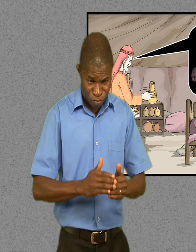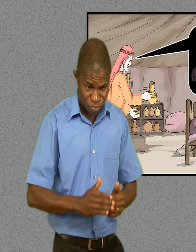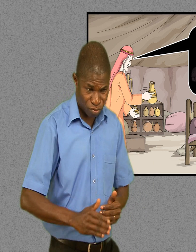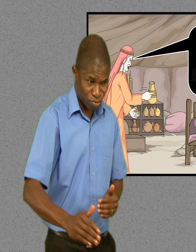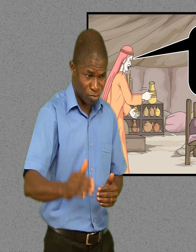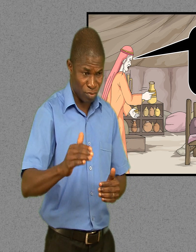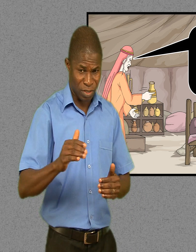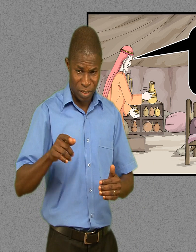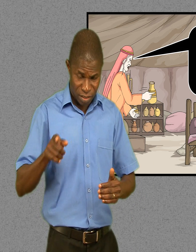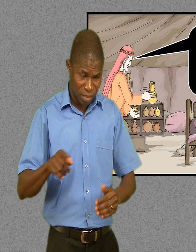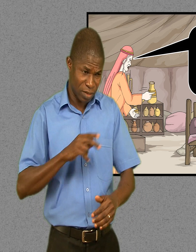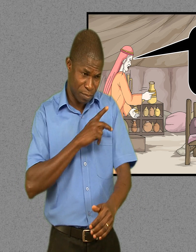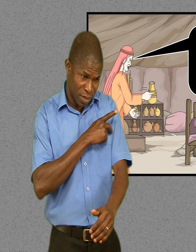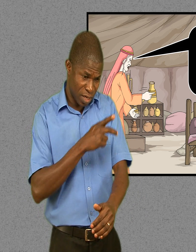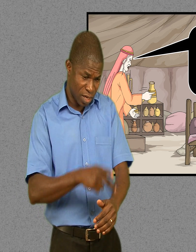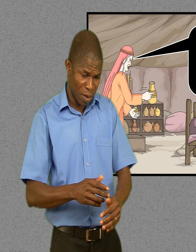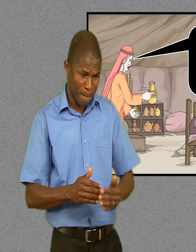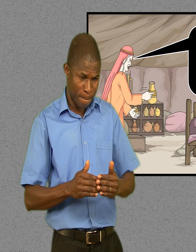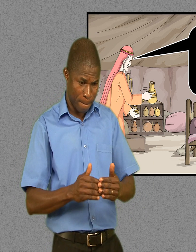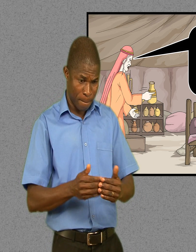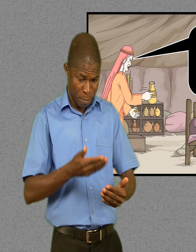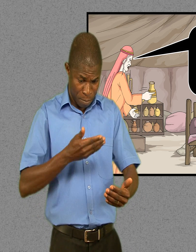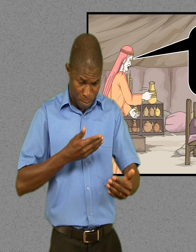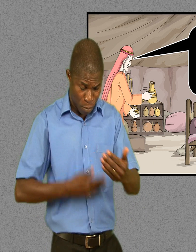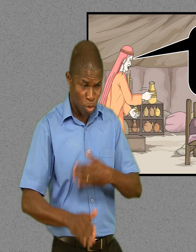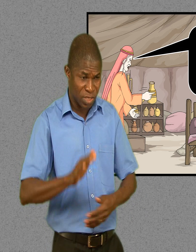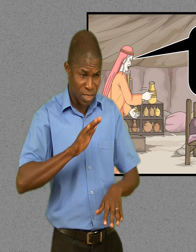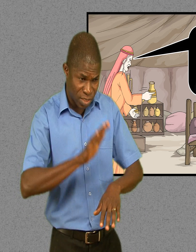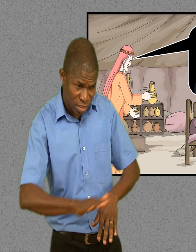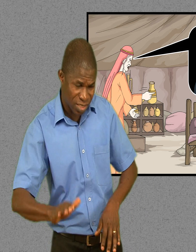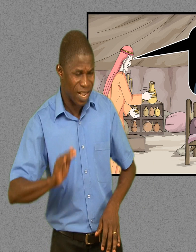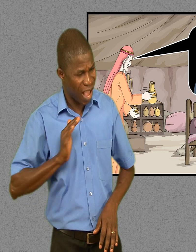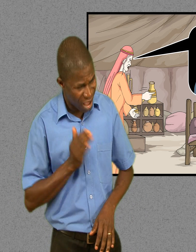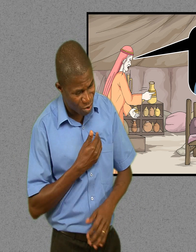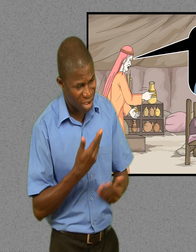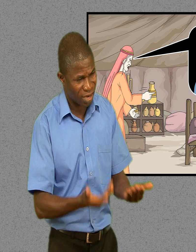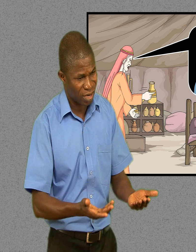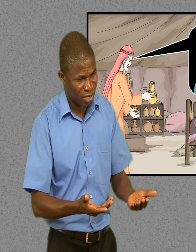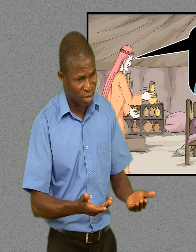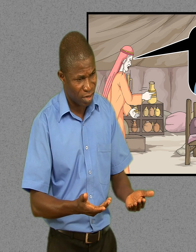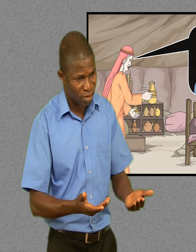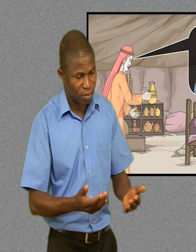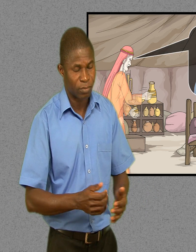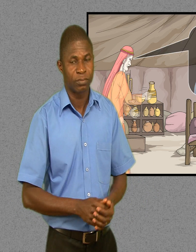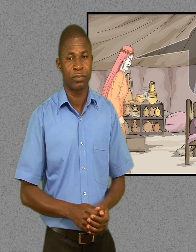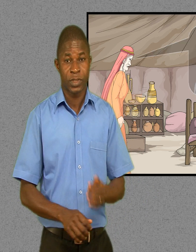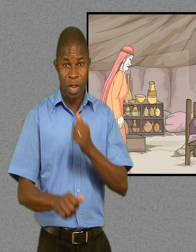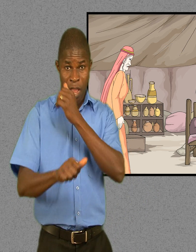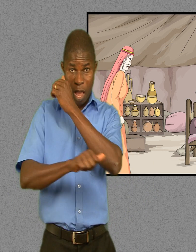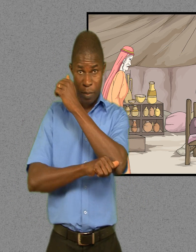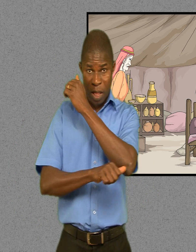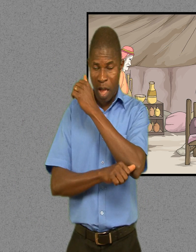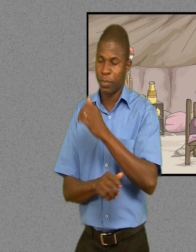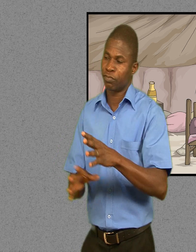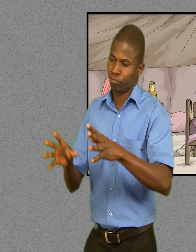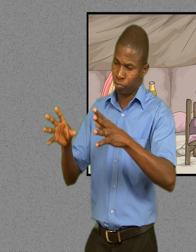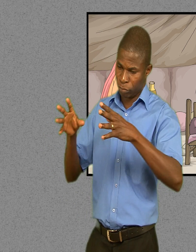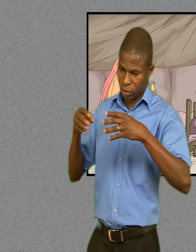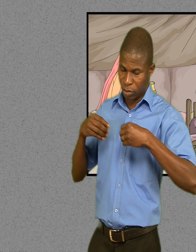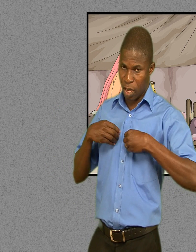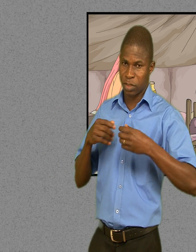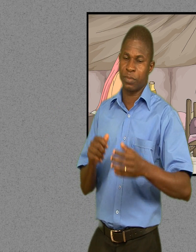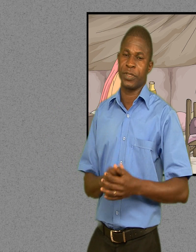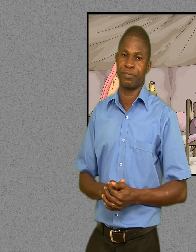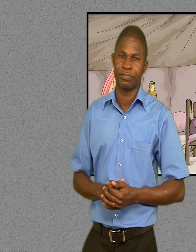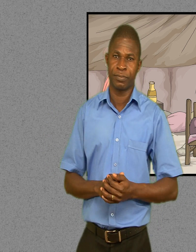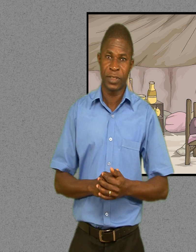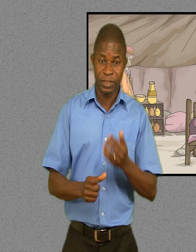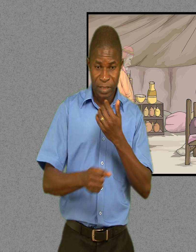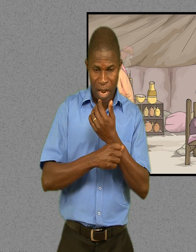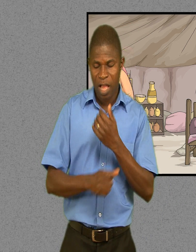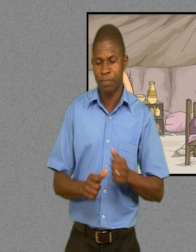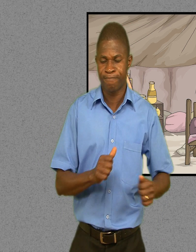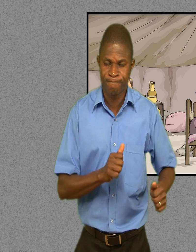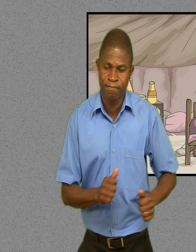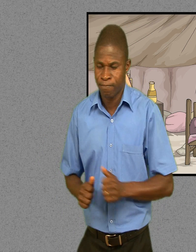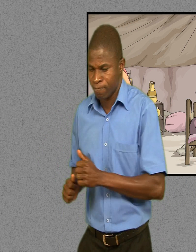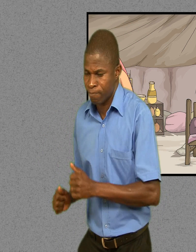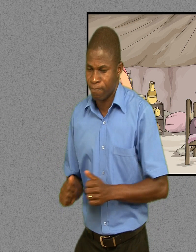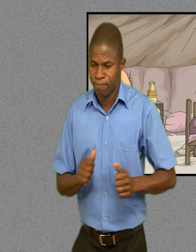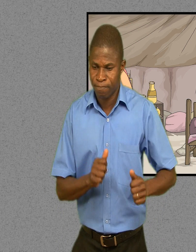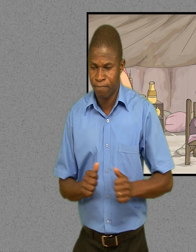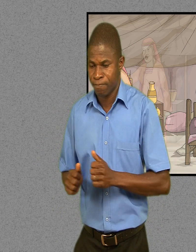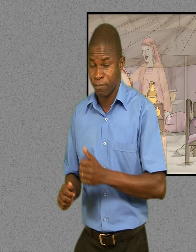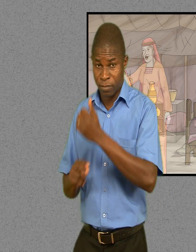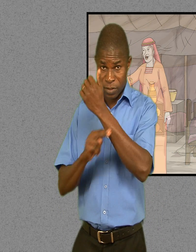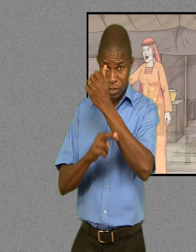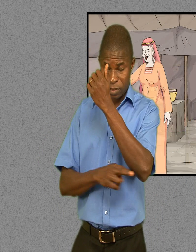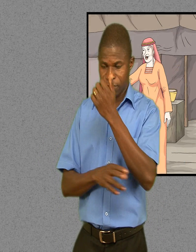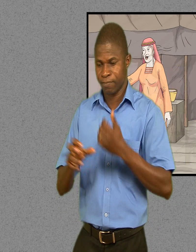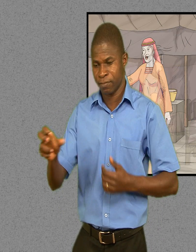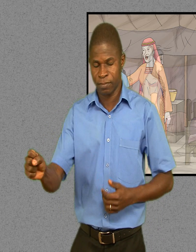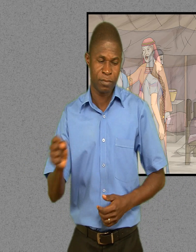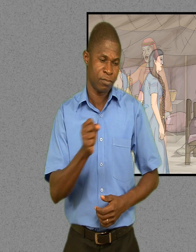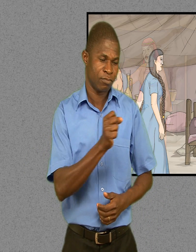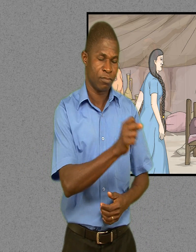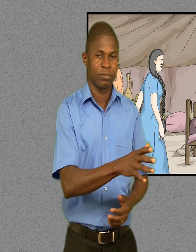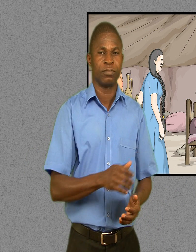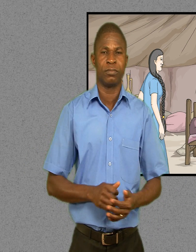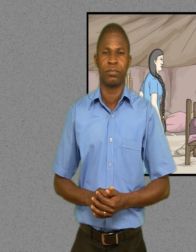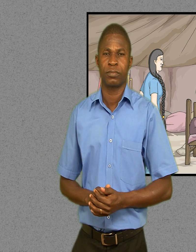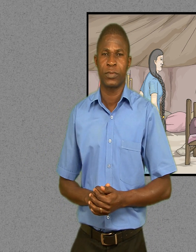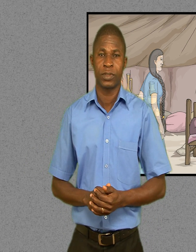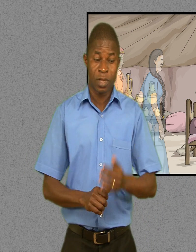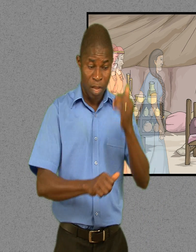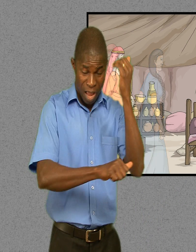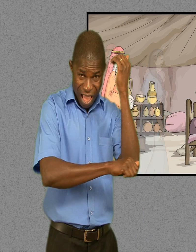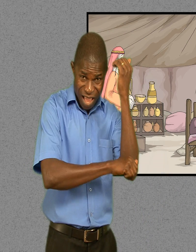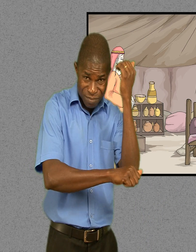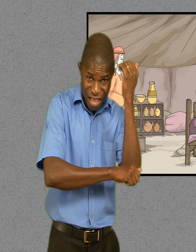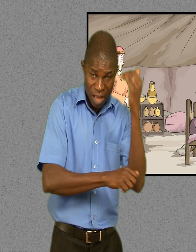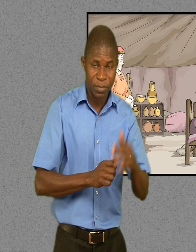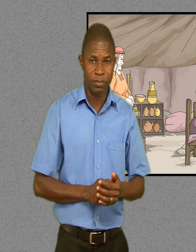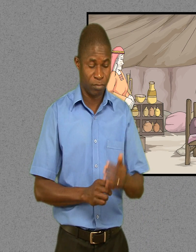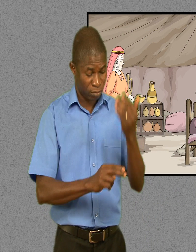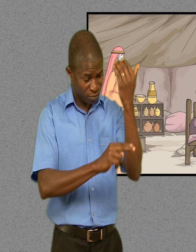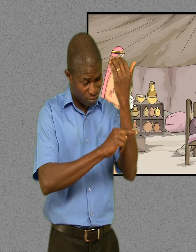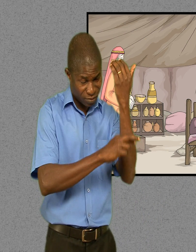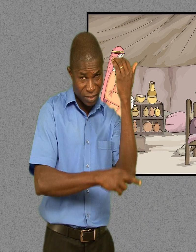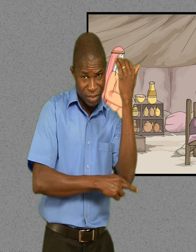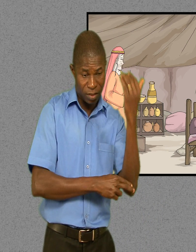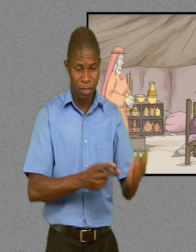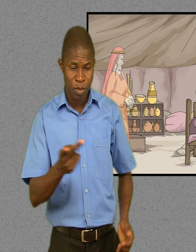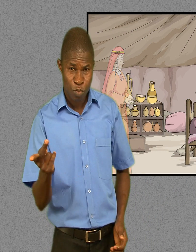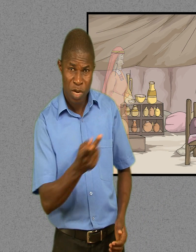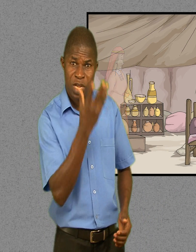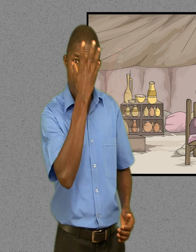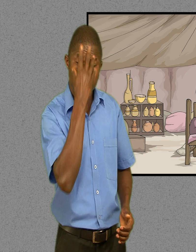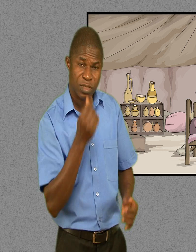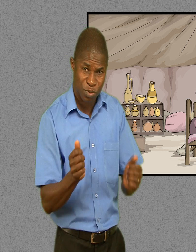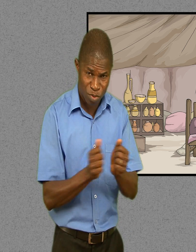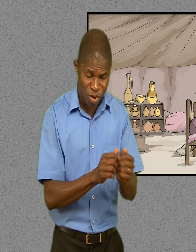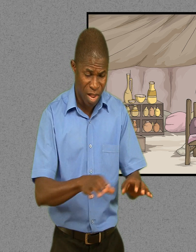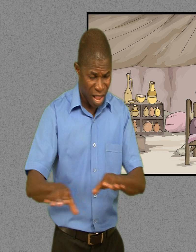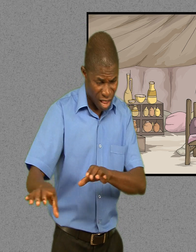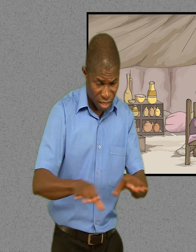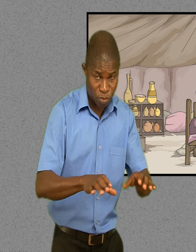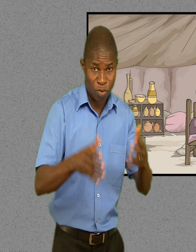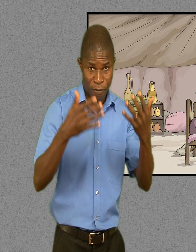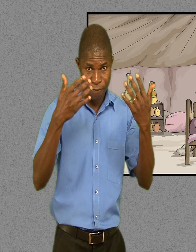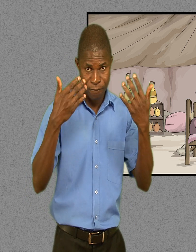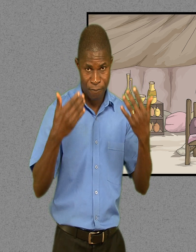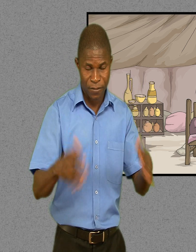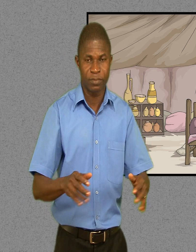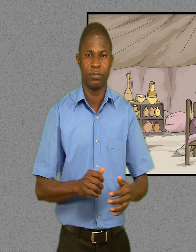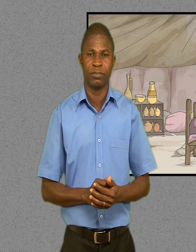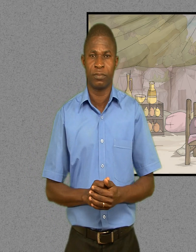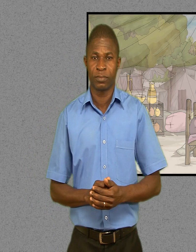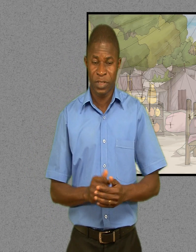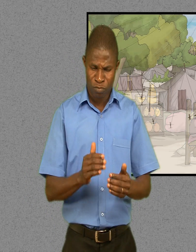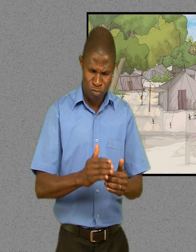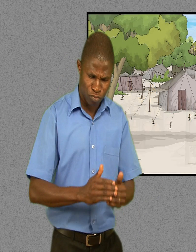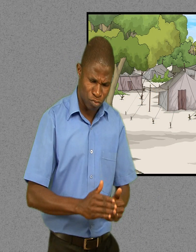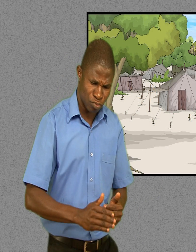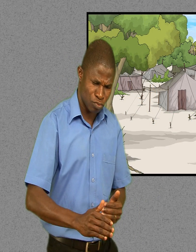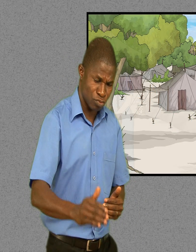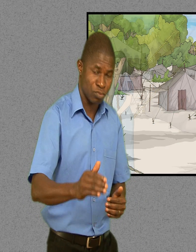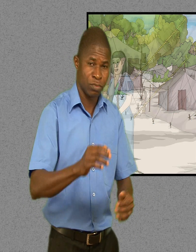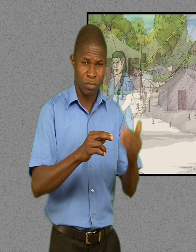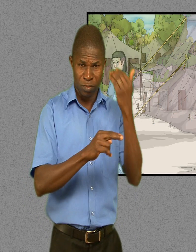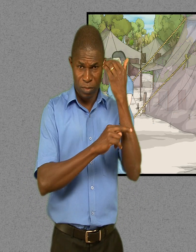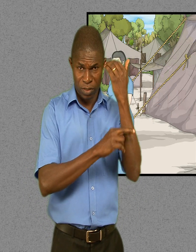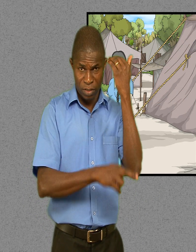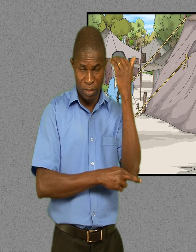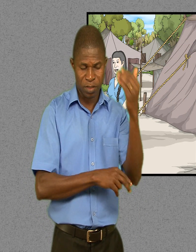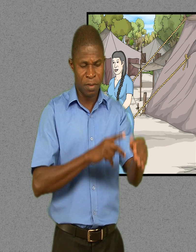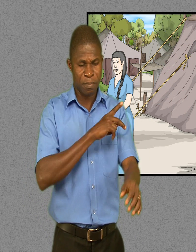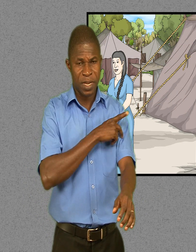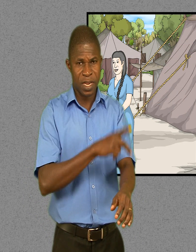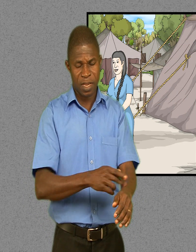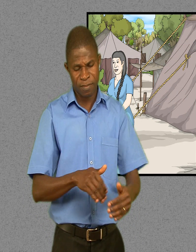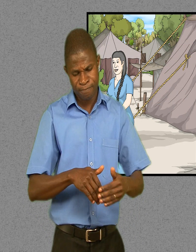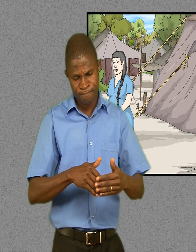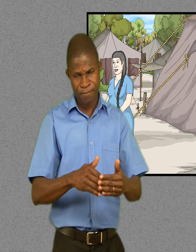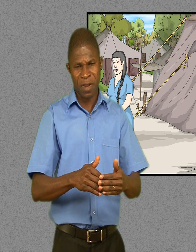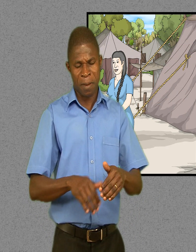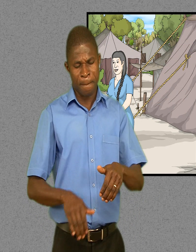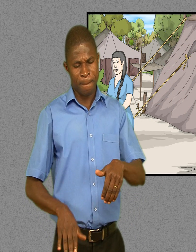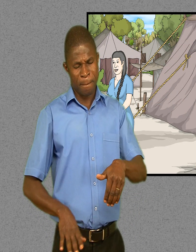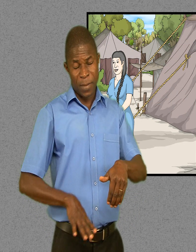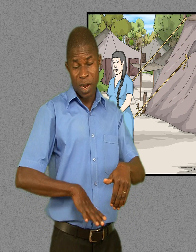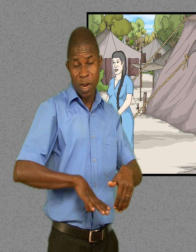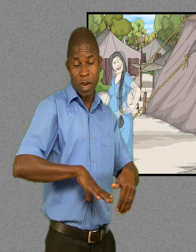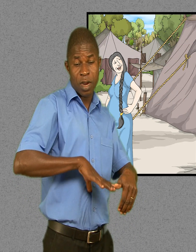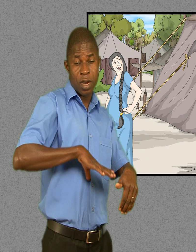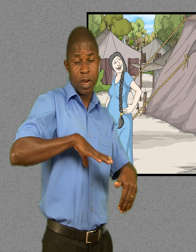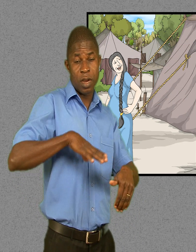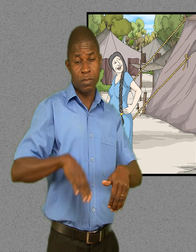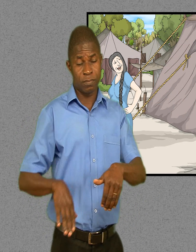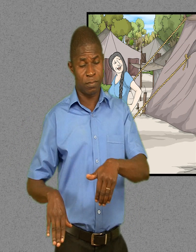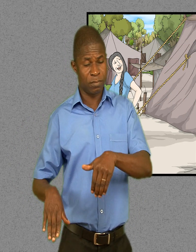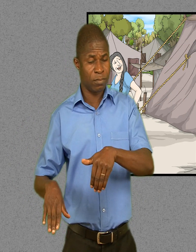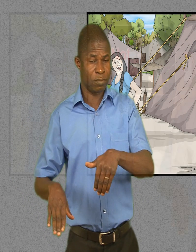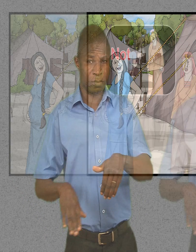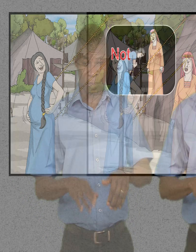perhaps I can build a family by her.” And Abram listened to the voice of Sarai. So after he had lived in Canaan for ten years, his wife Sarai took her Egyptian maidservant Hagar and gave her to Abram to be his wife. And he slept with Hagar, and she conceived.